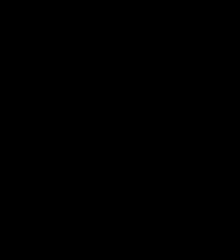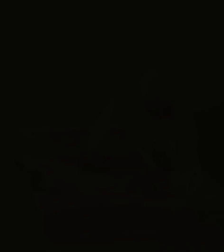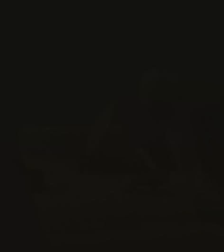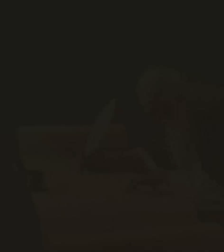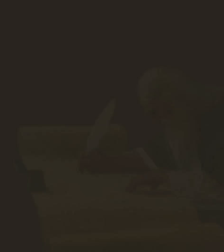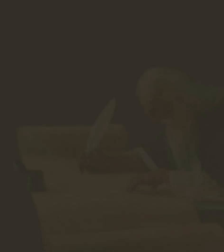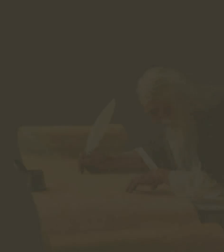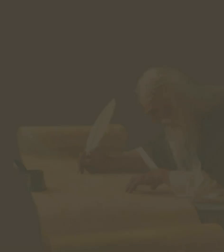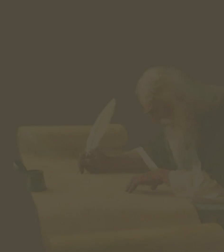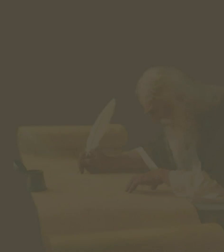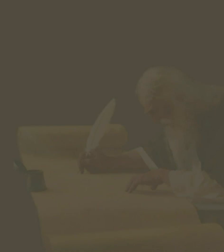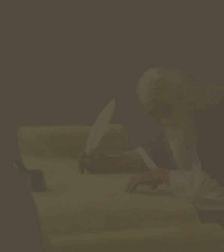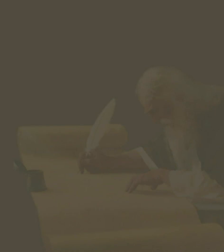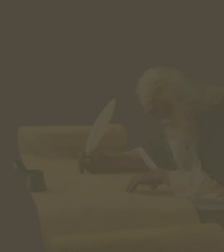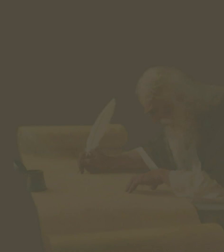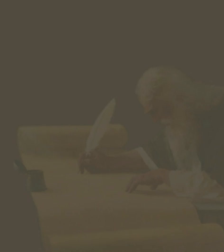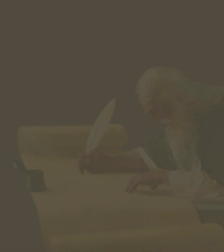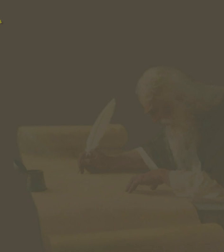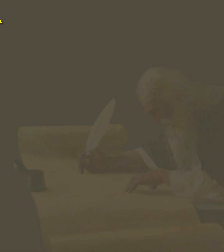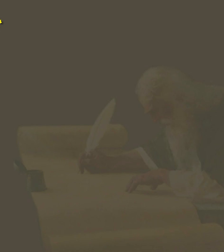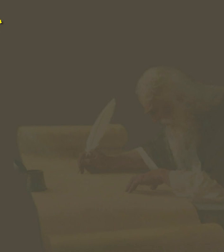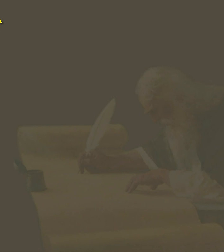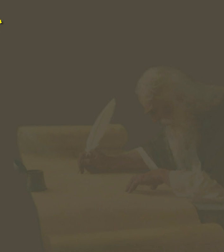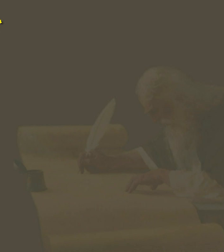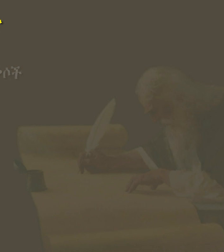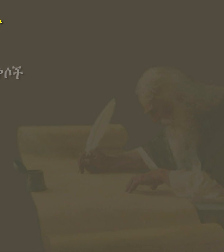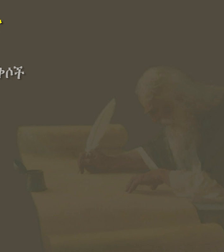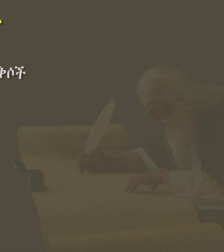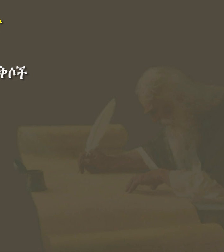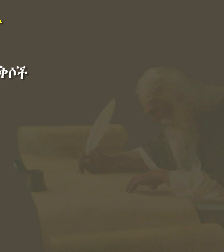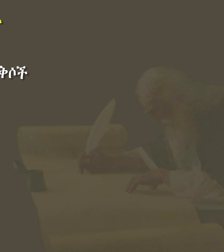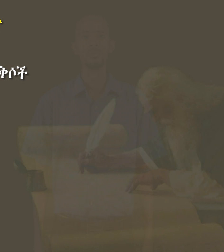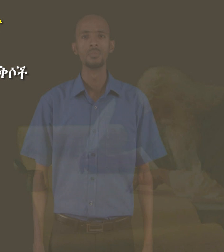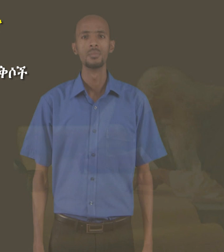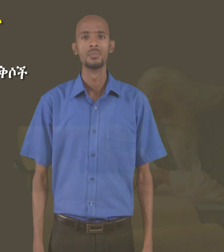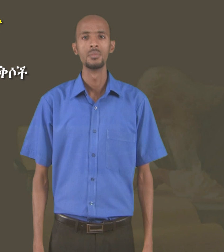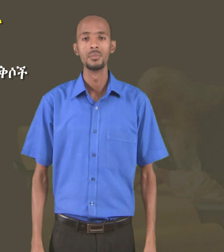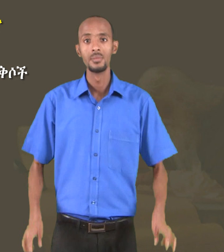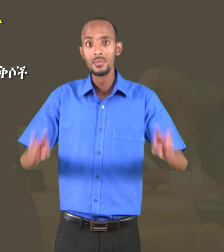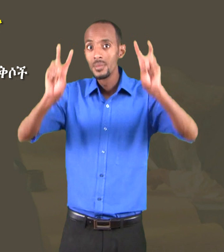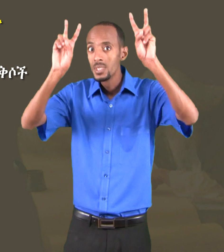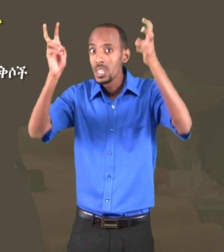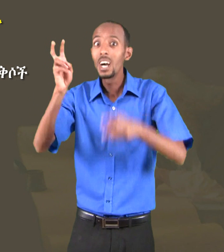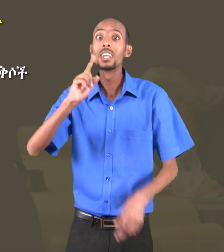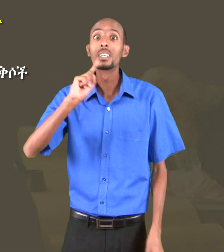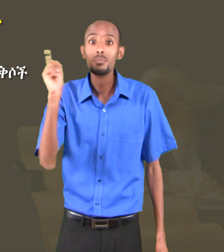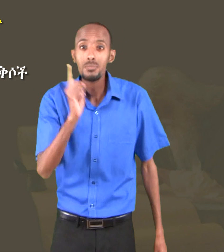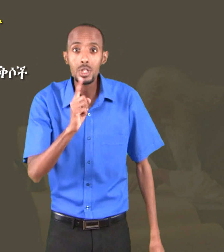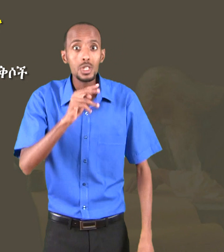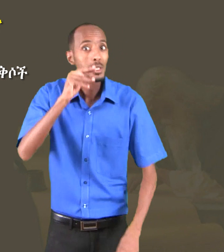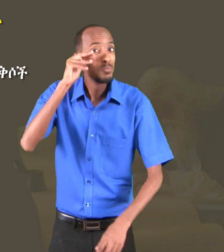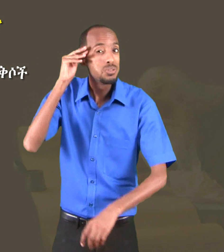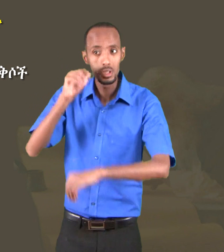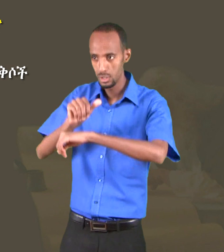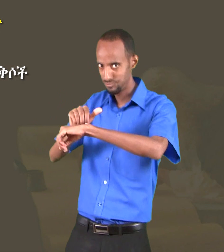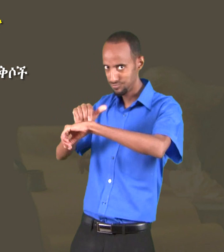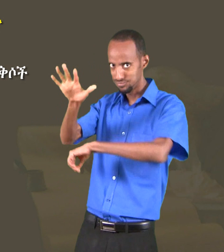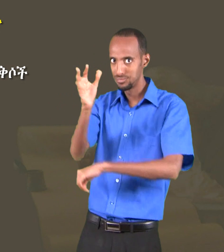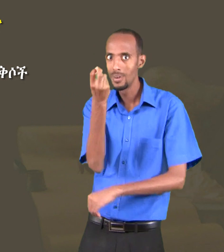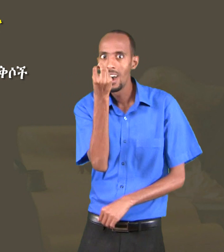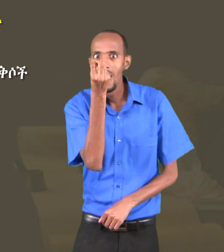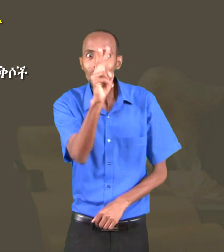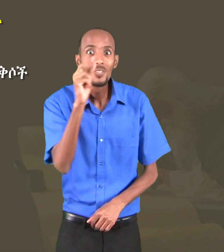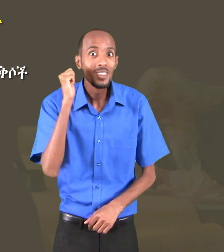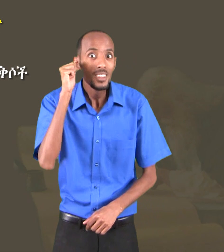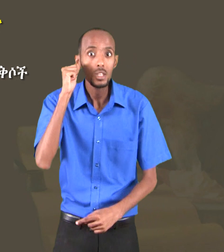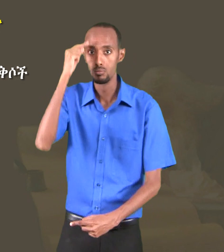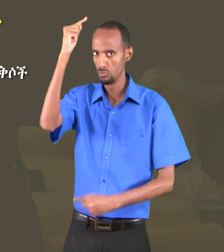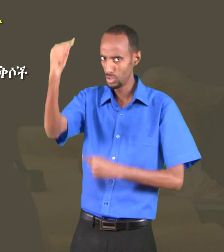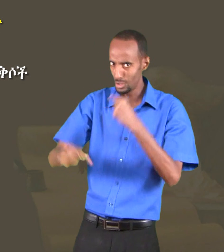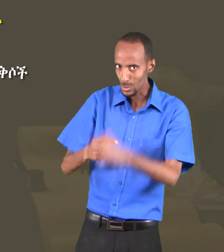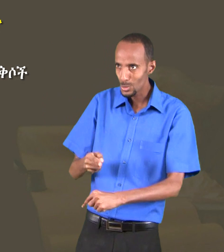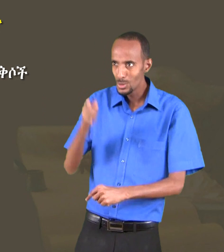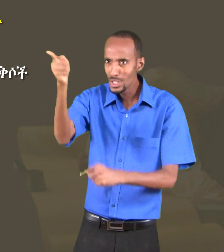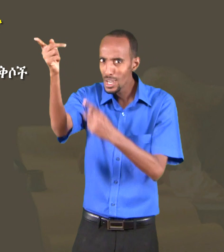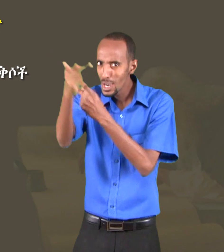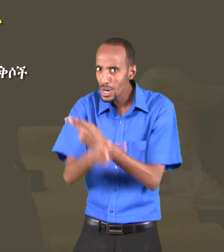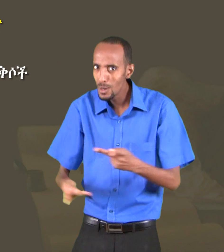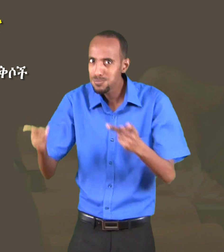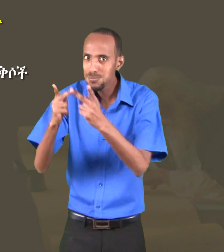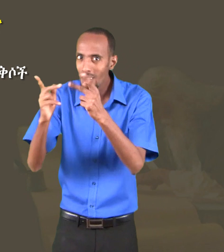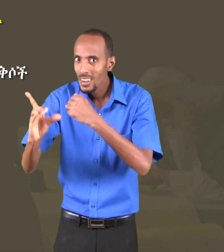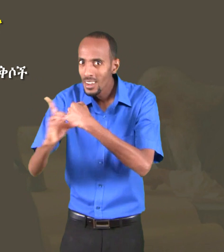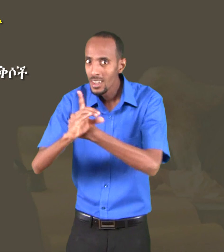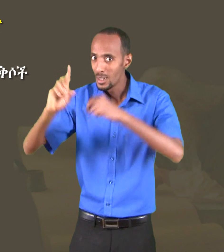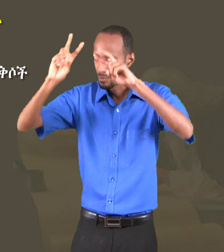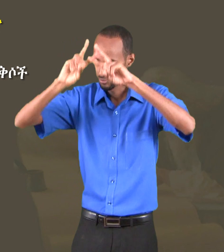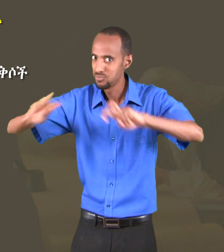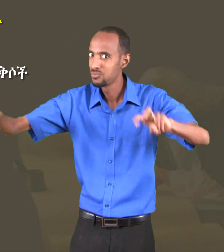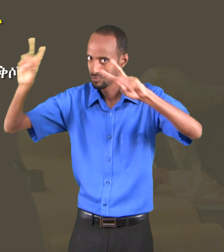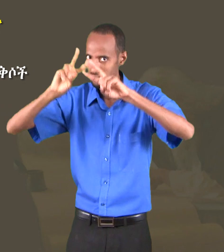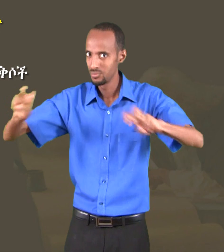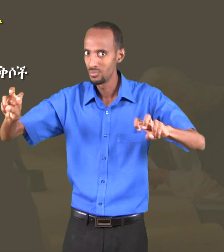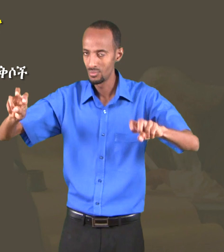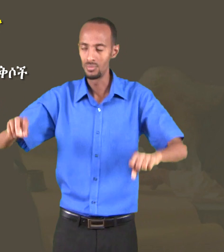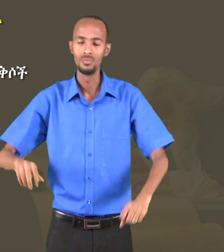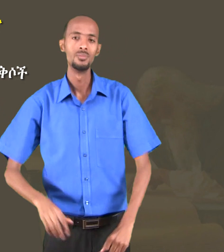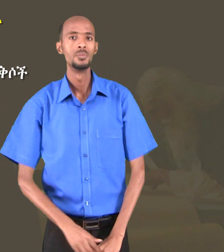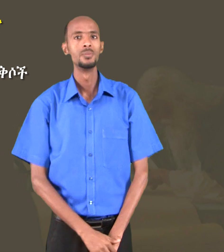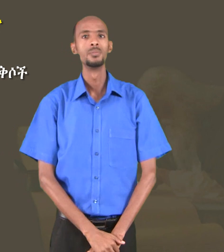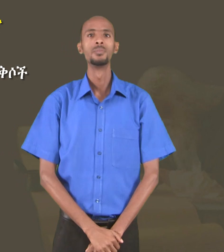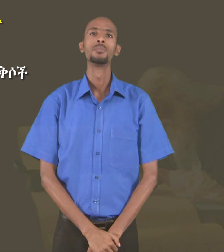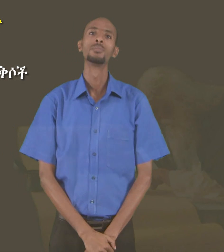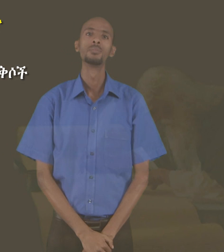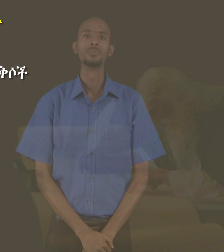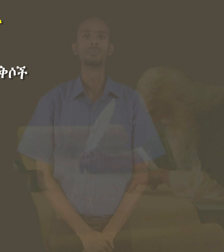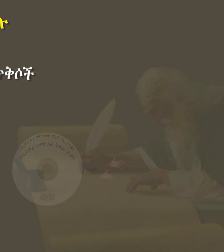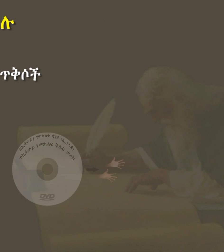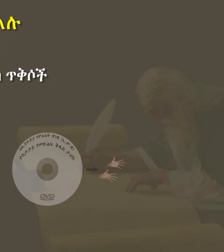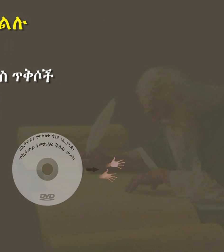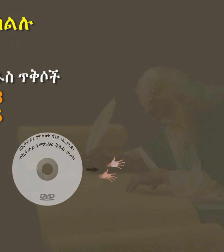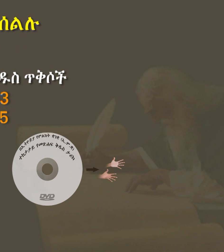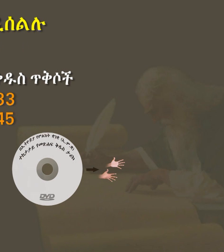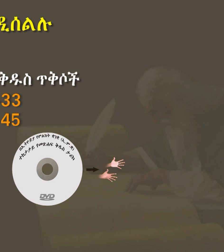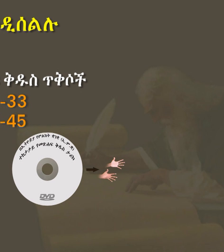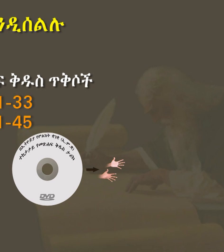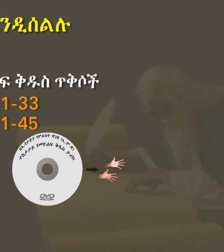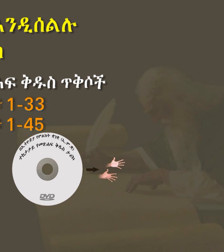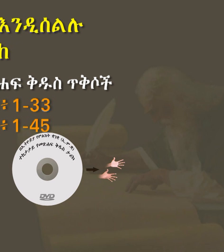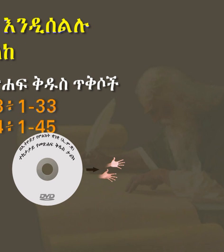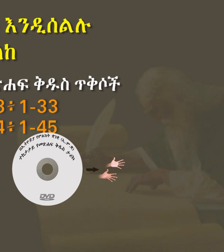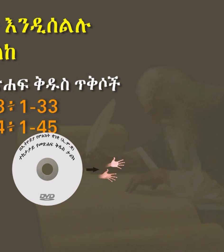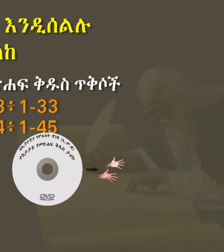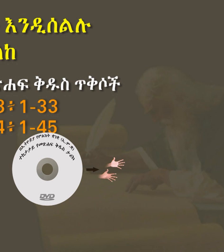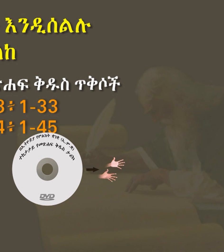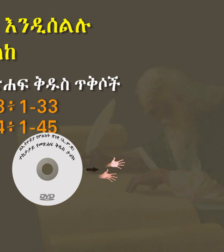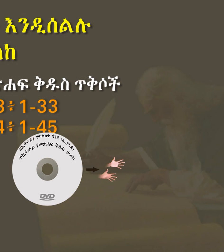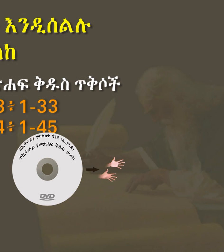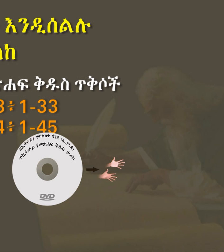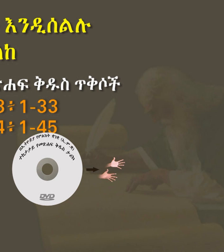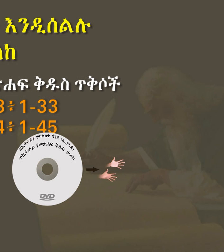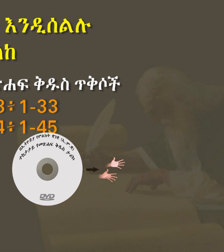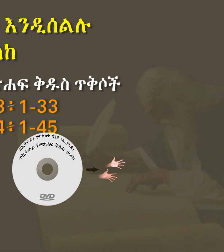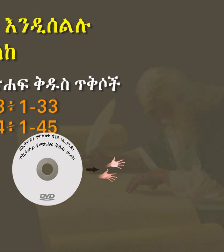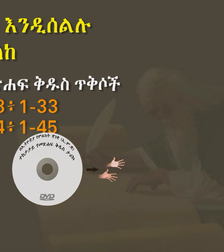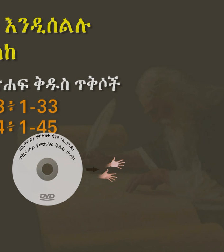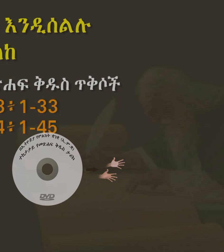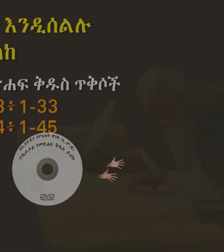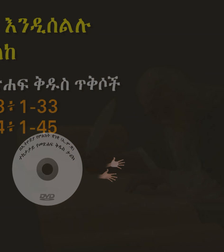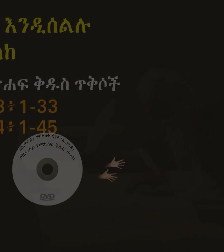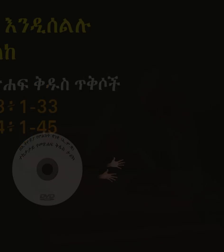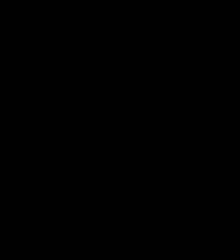Moses sends twelve men to spy Canaan